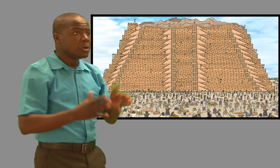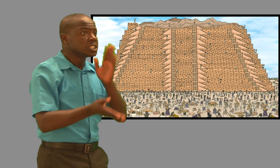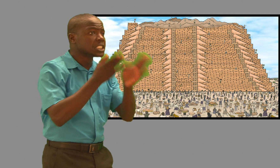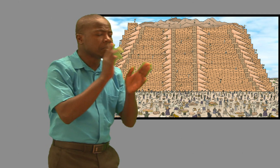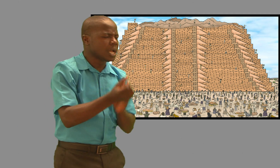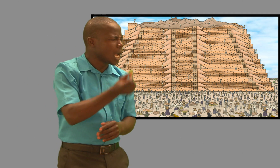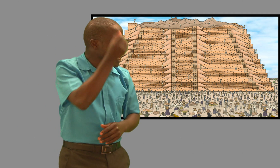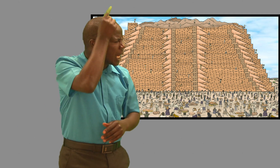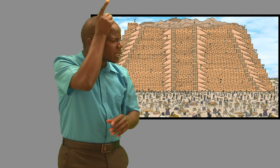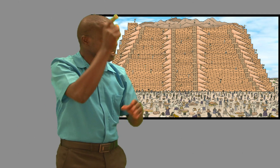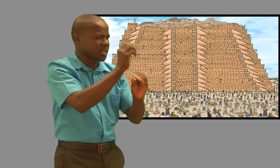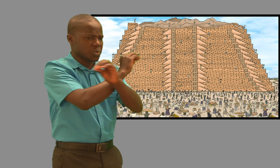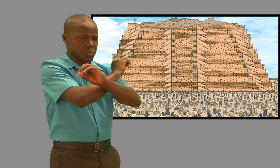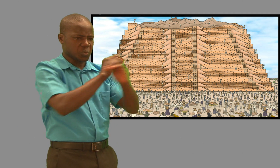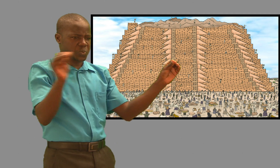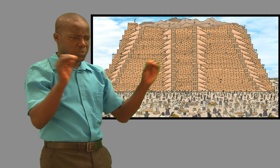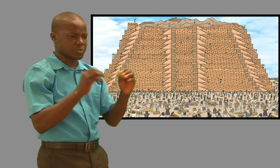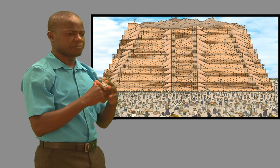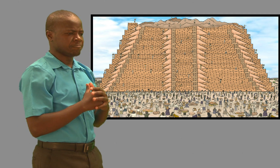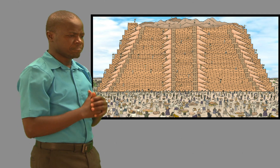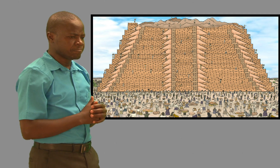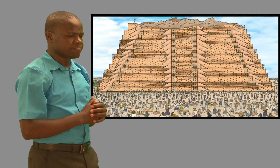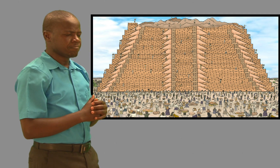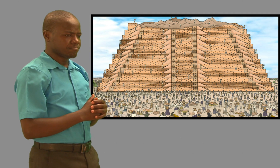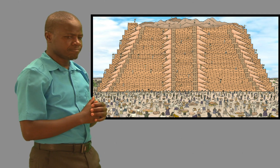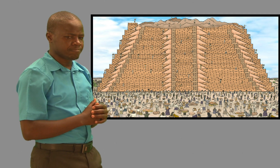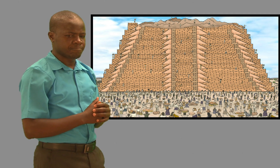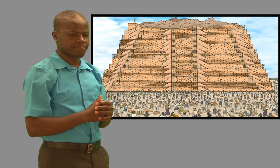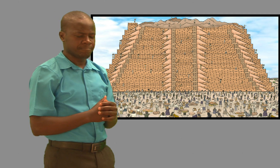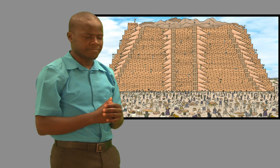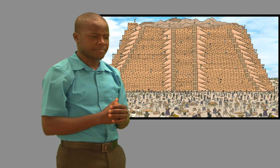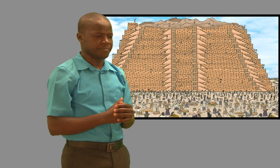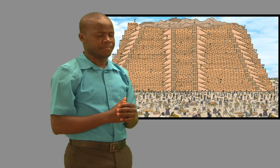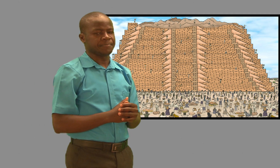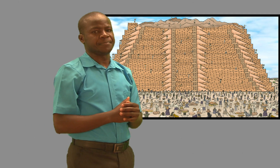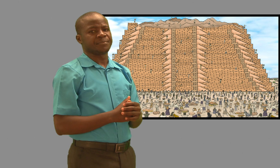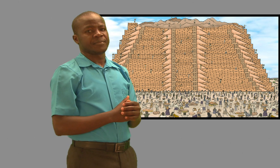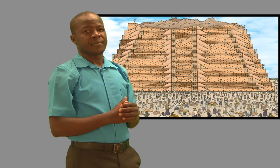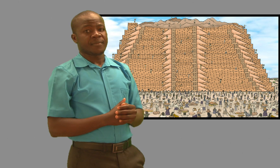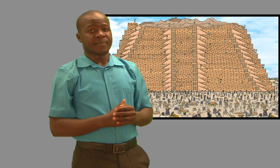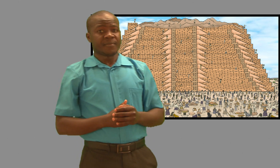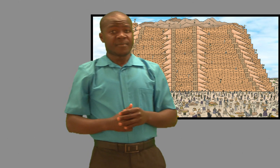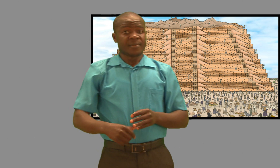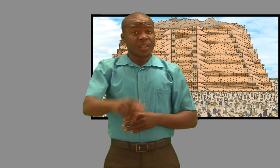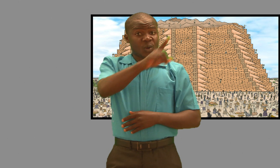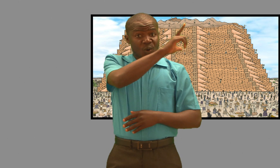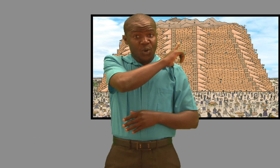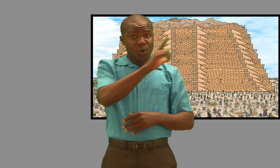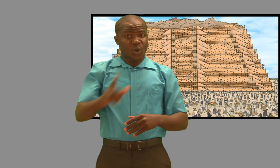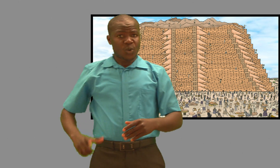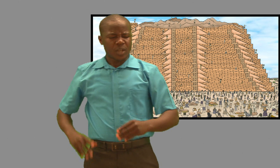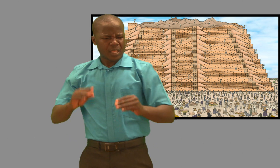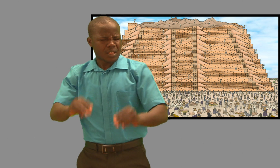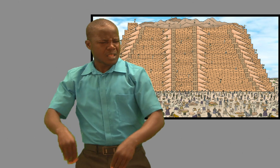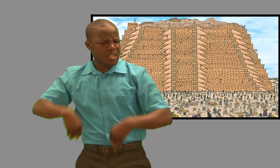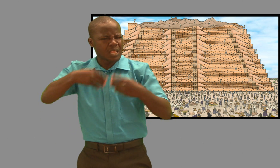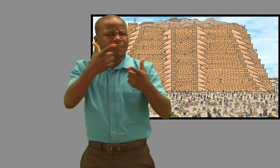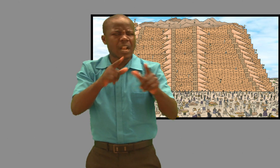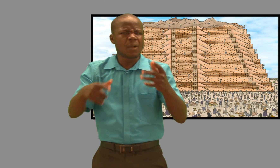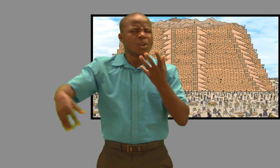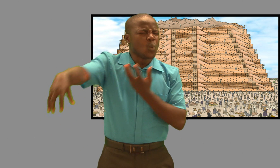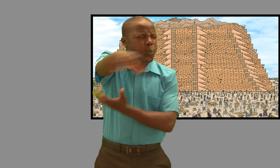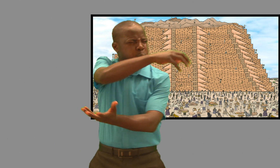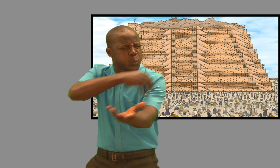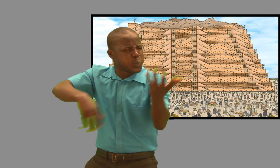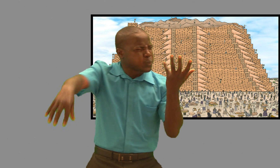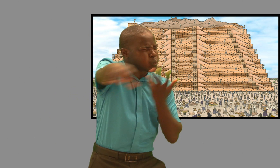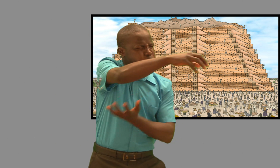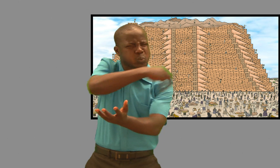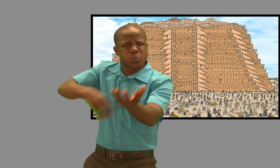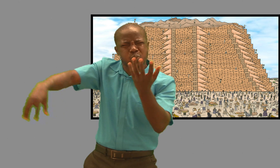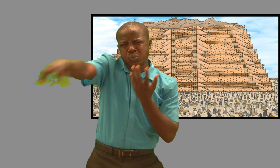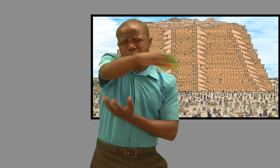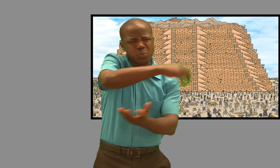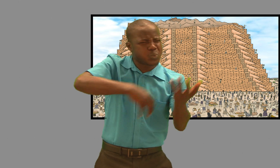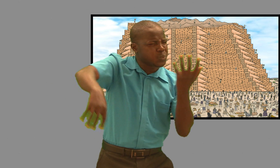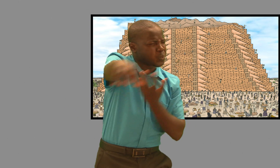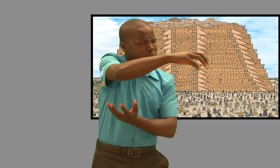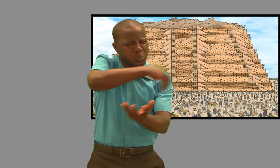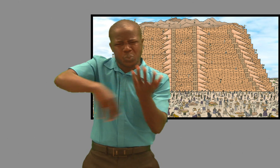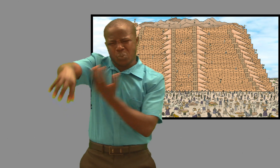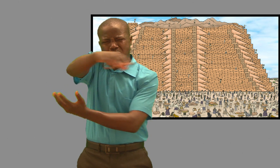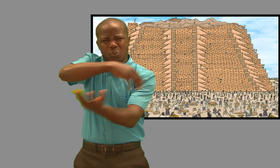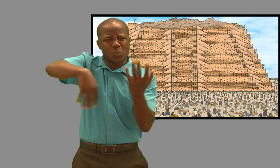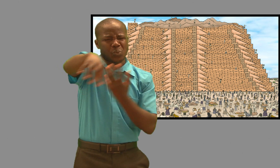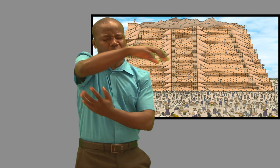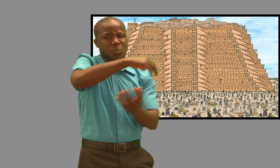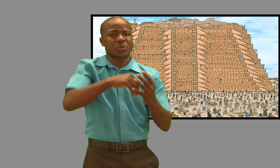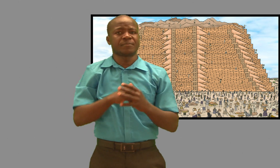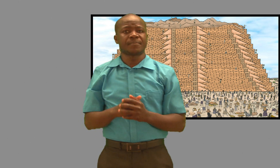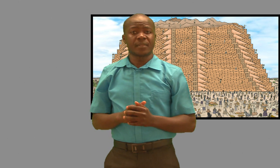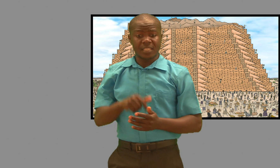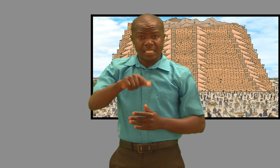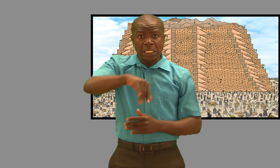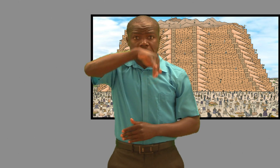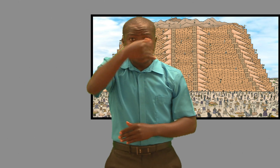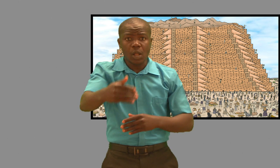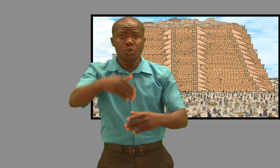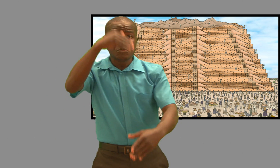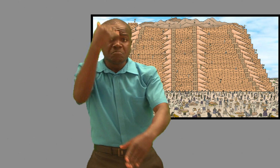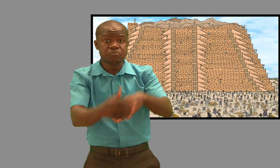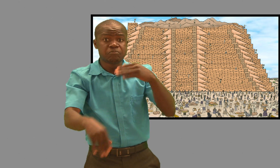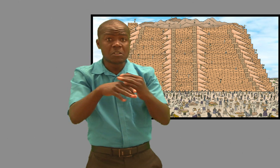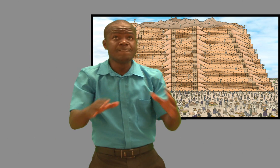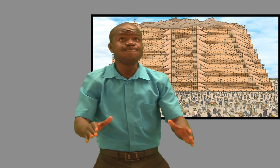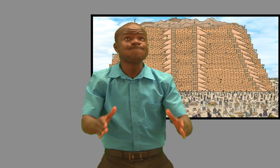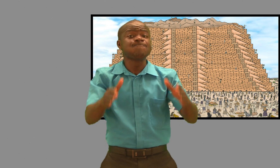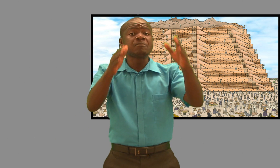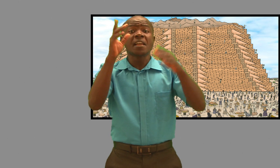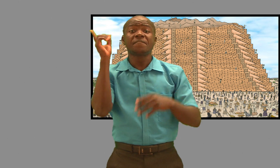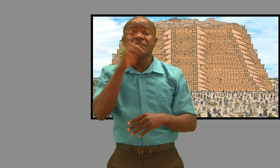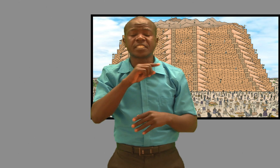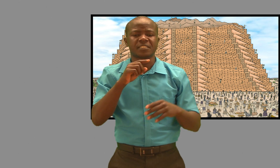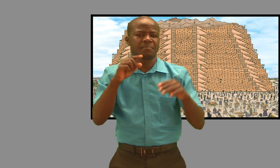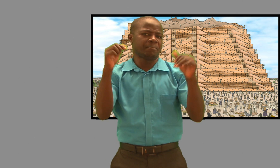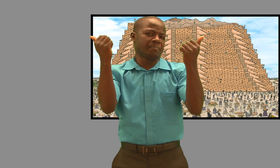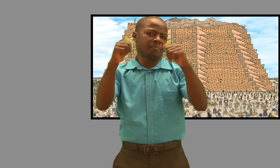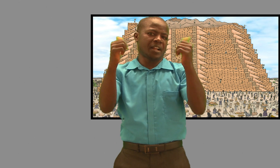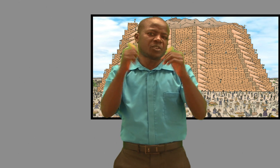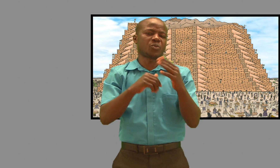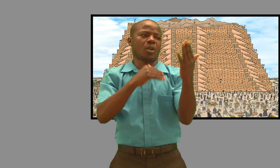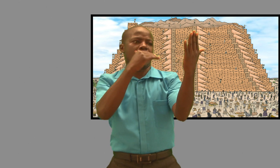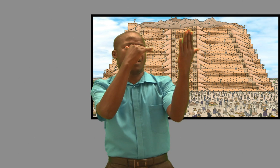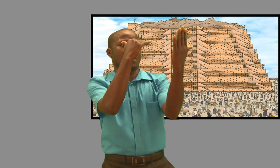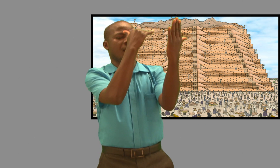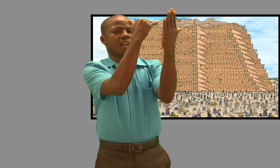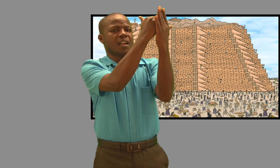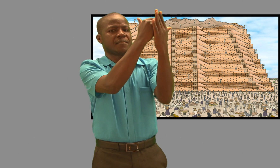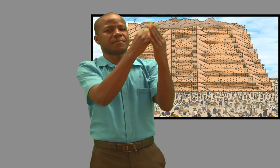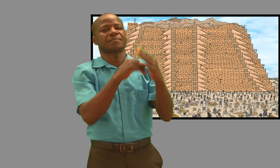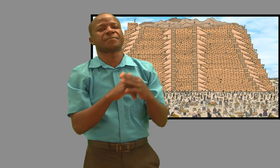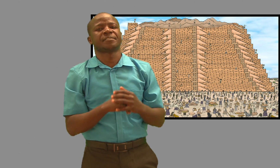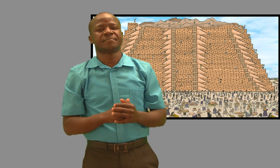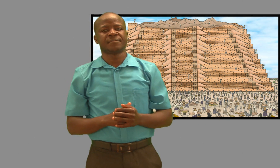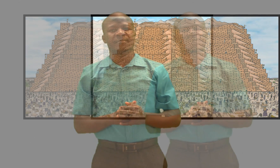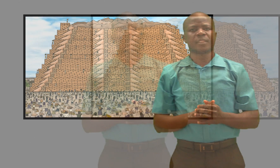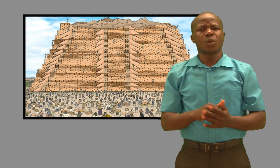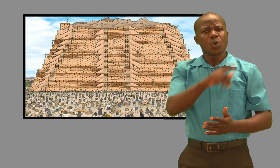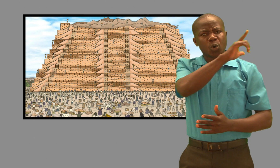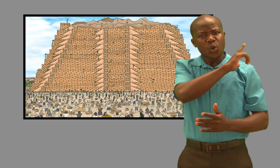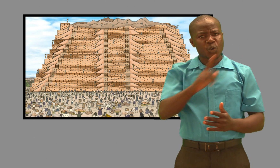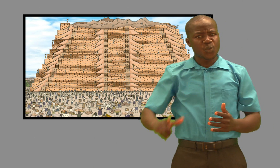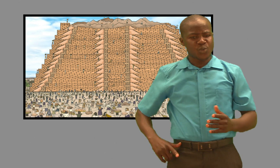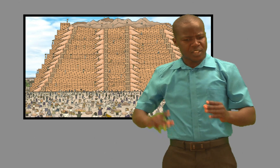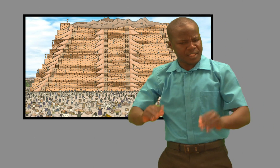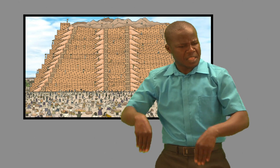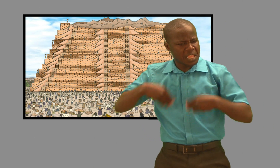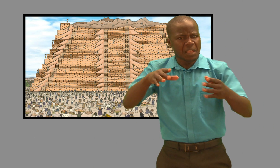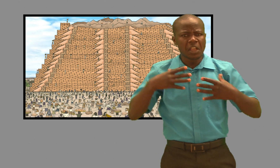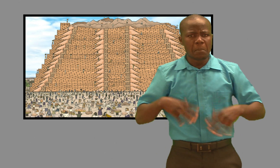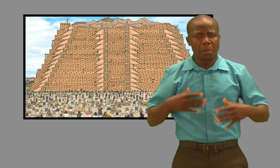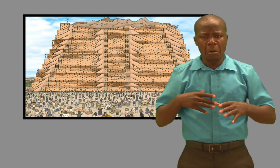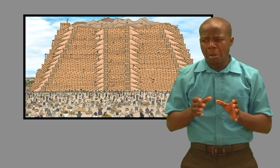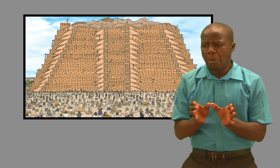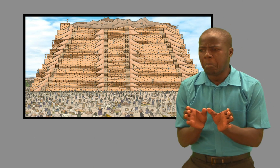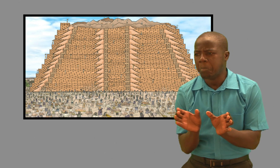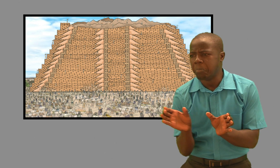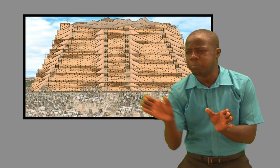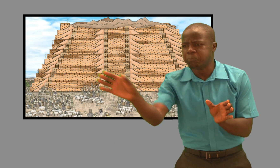Come, let Us go down and confuse their language, so that they will not understand one another’s speech.”